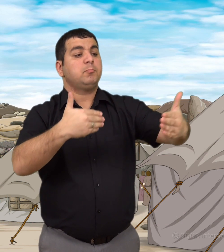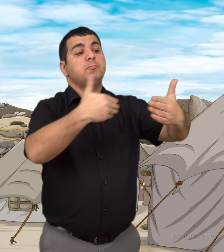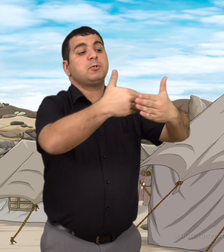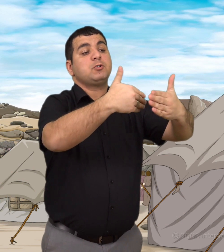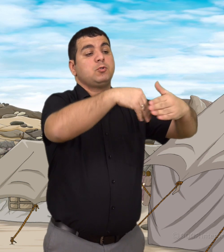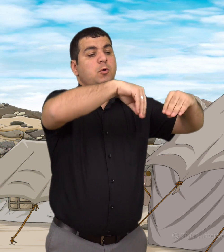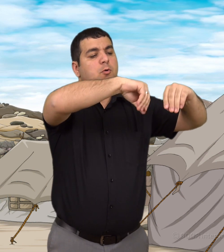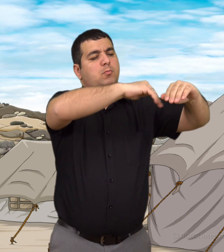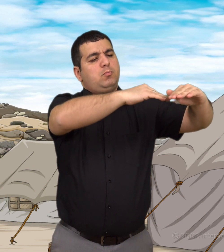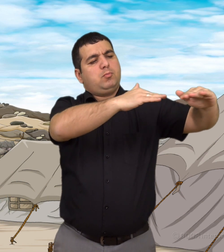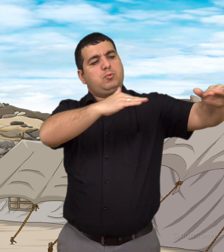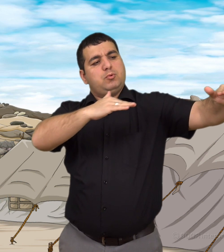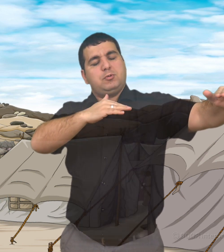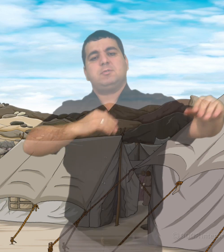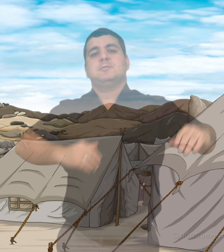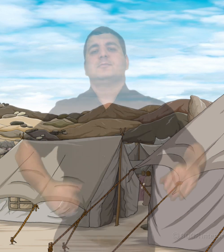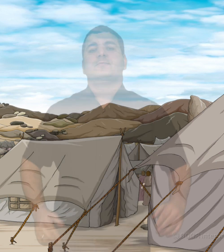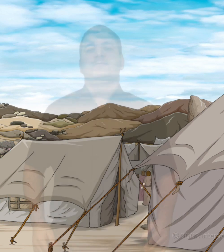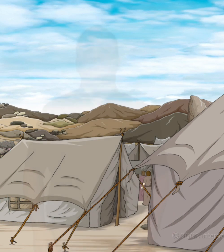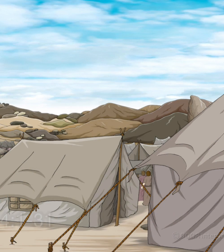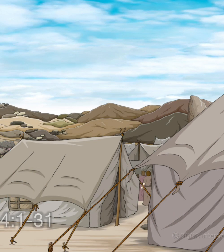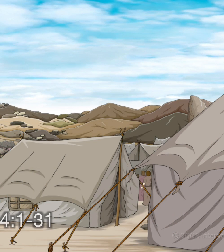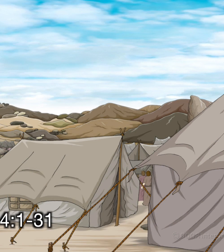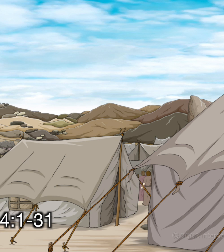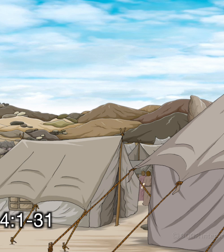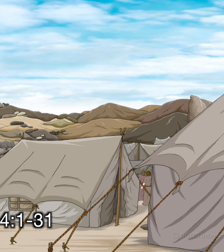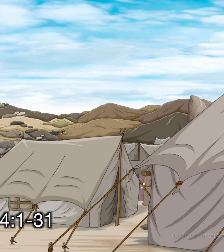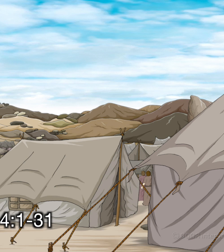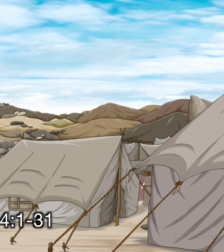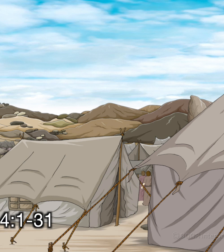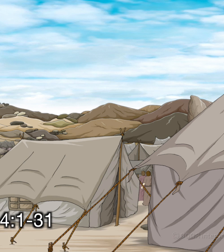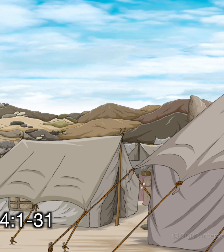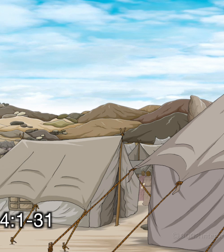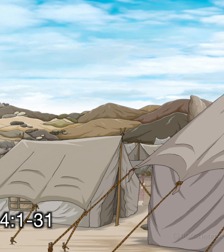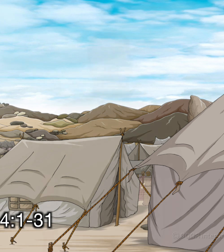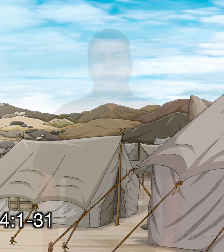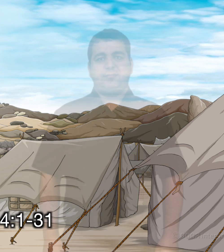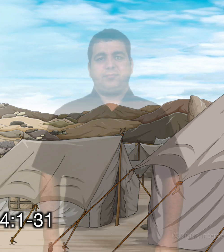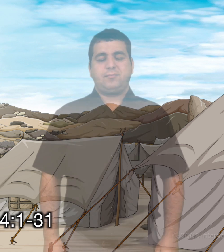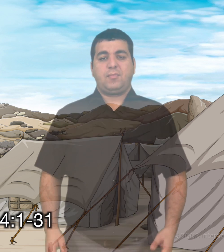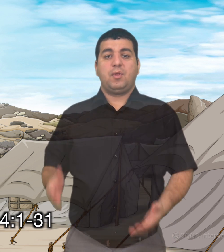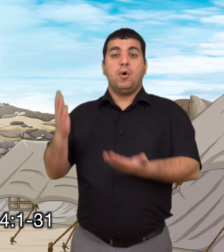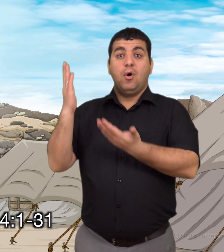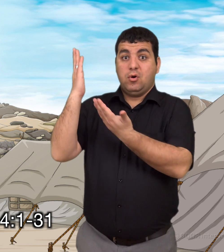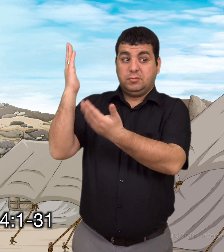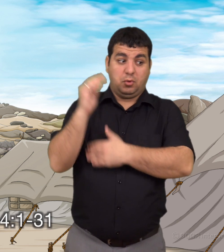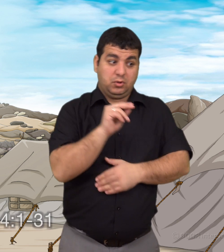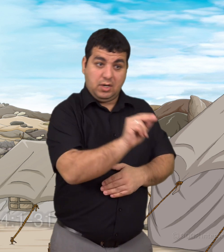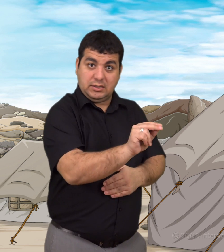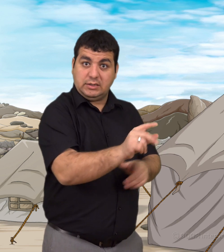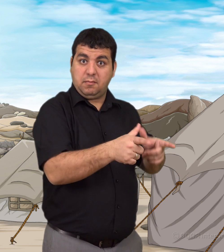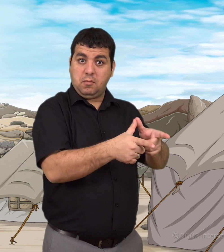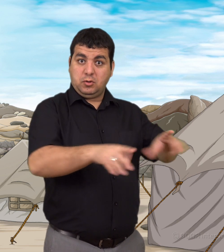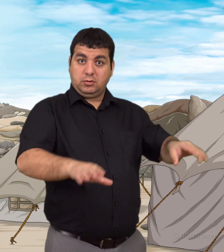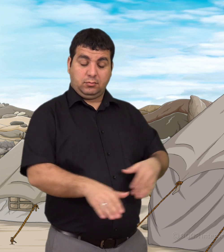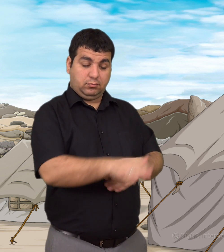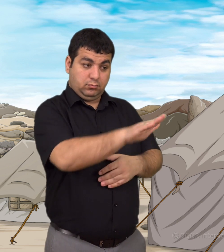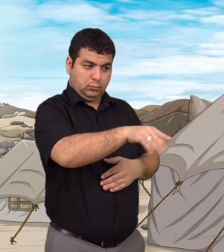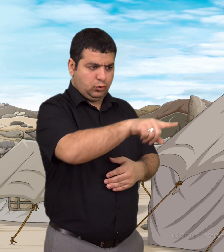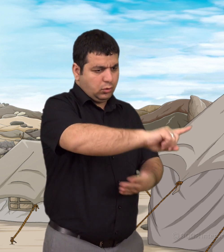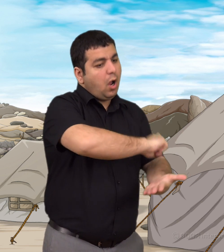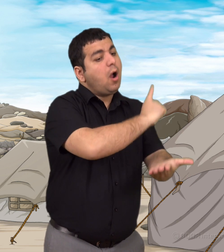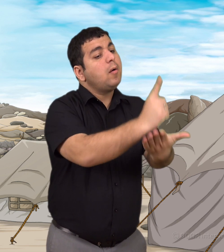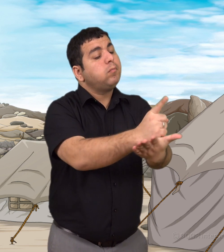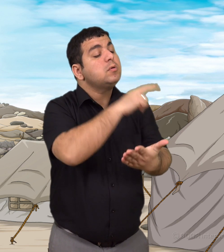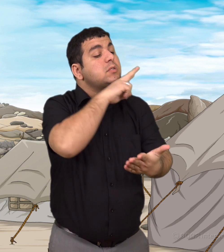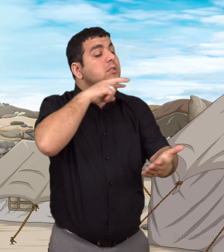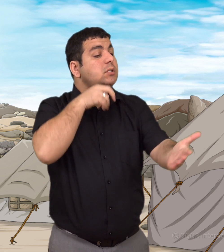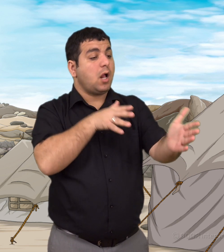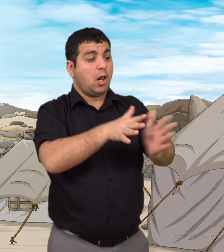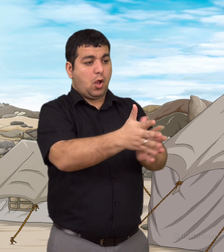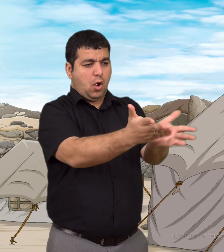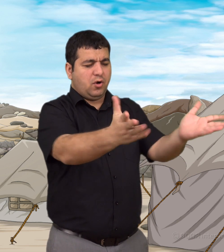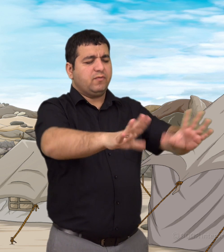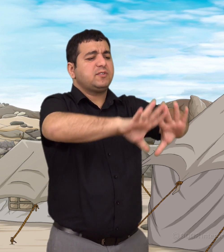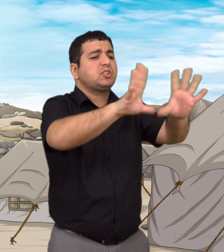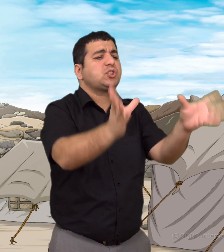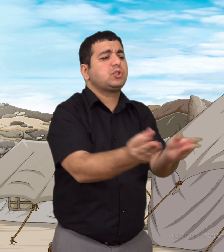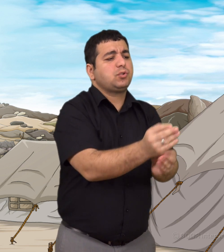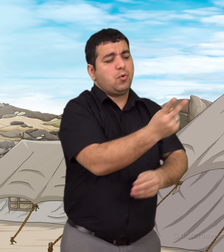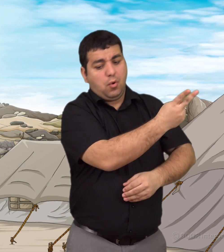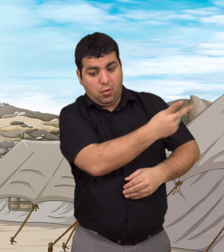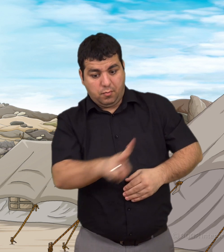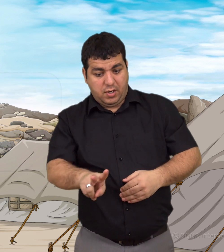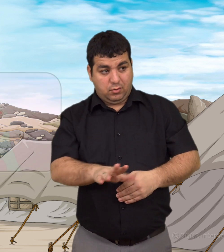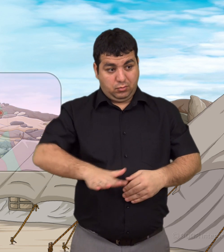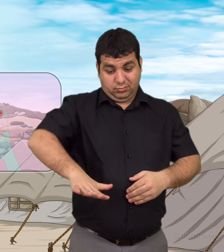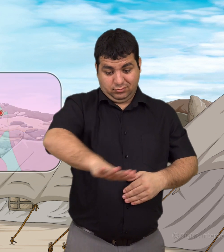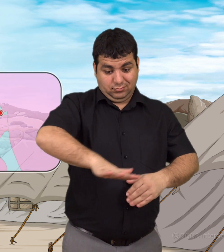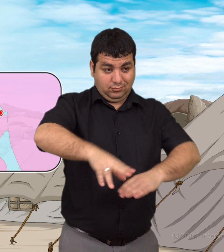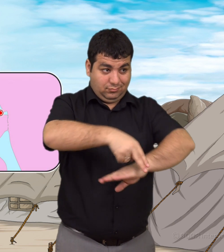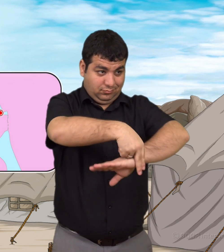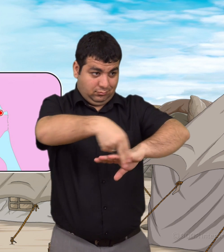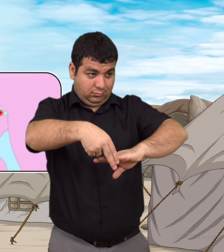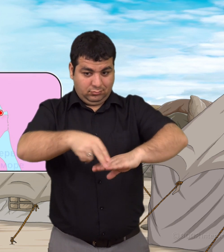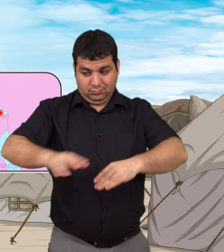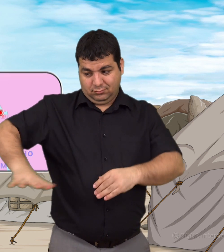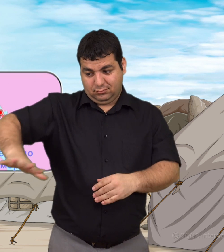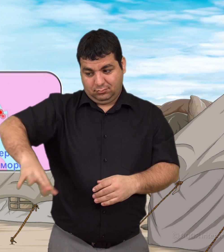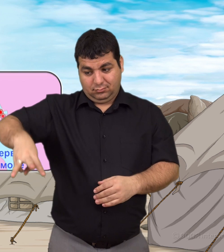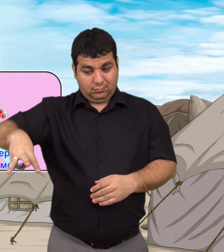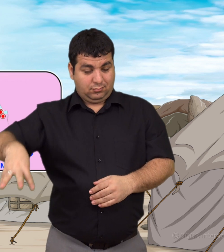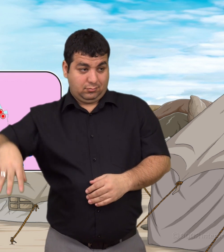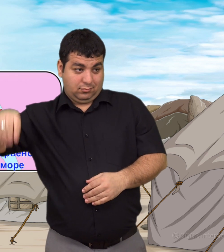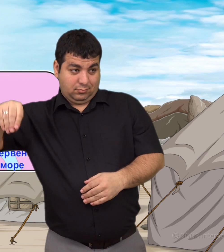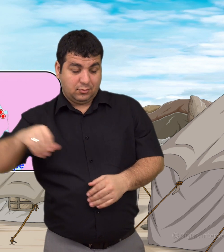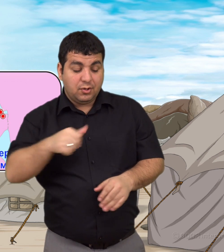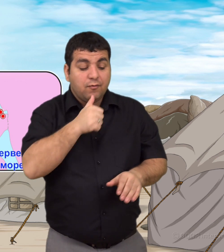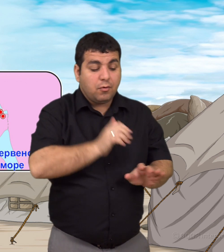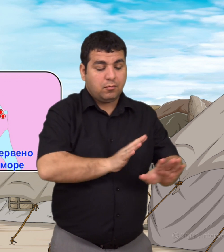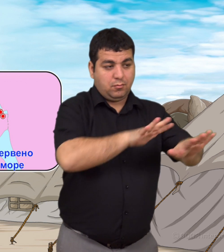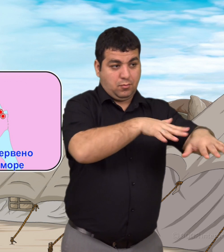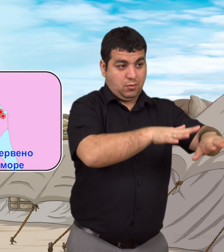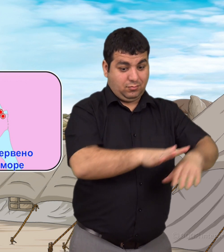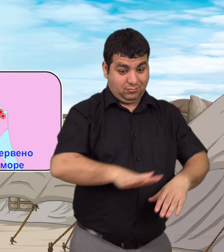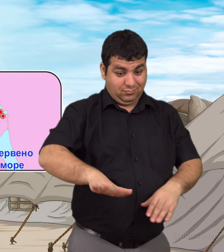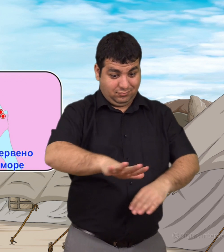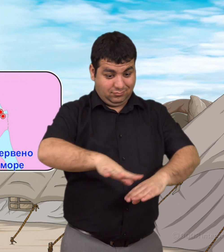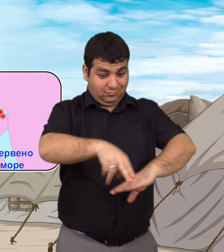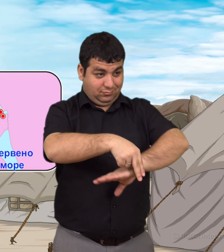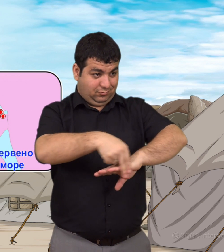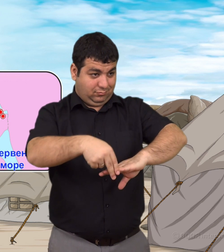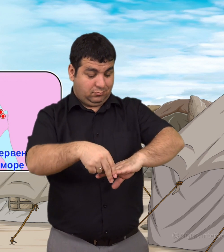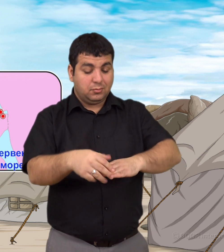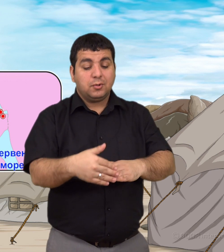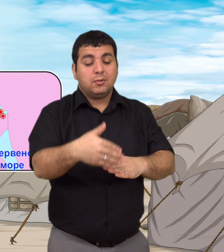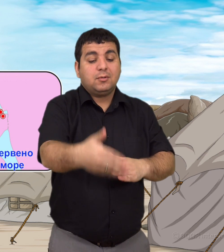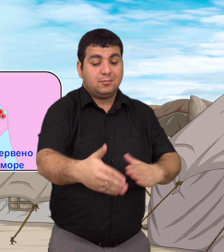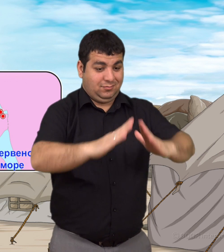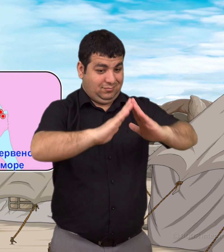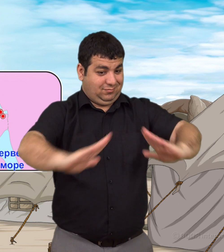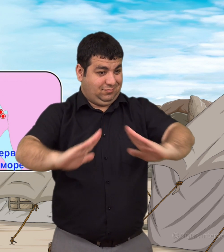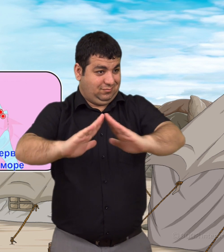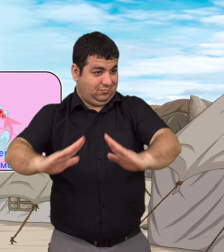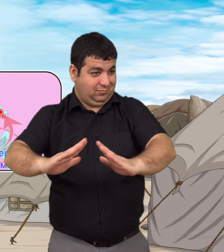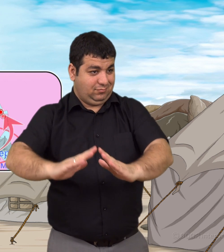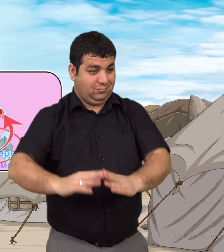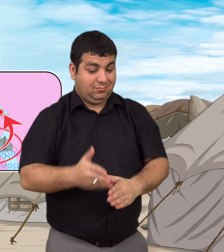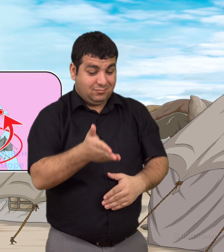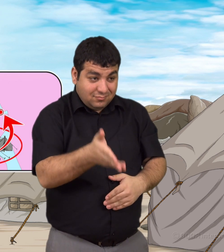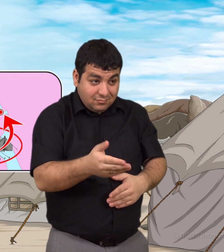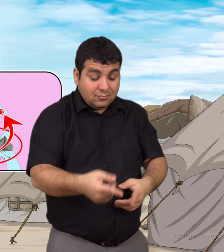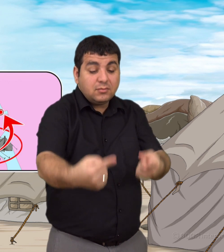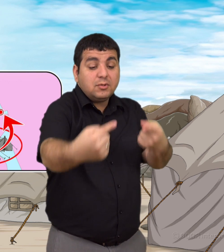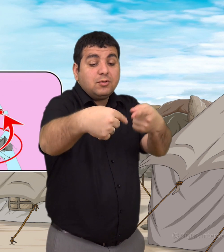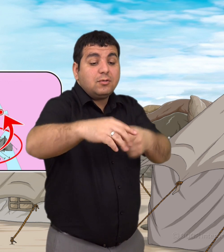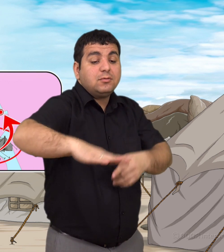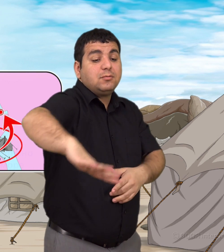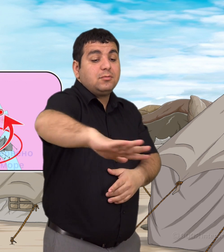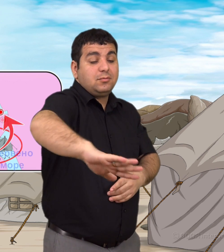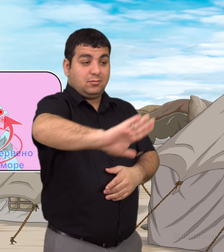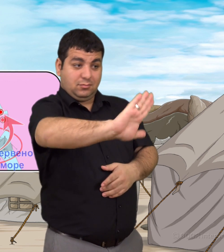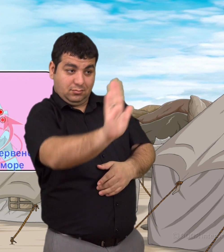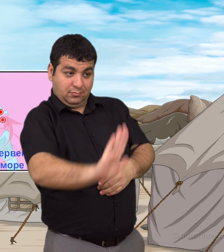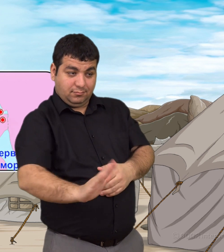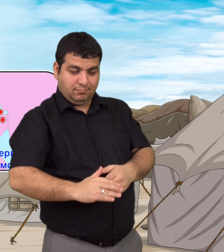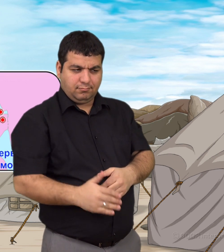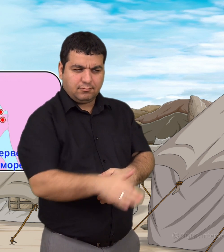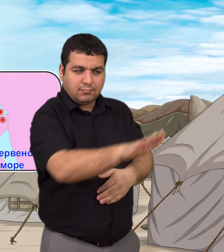Then the LORD said to Moses, “Tell the Israelites to turn back and encamp before Pi-hahiroth, between Migdol and the sea.